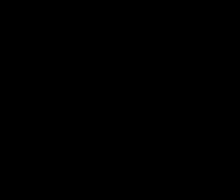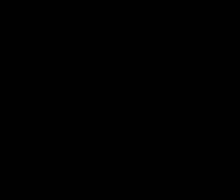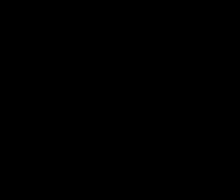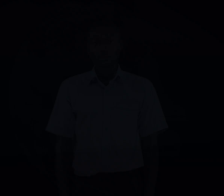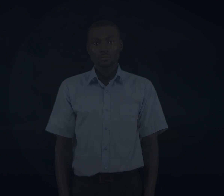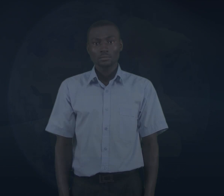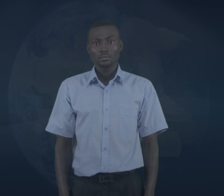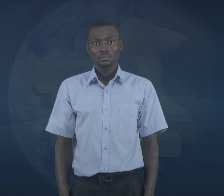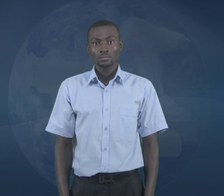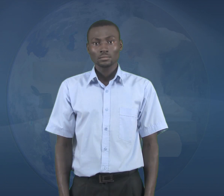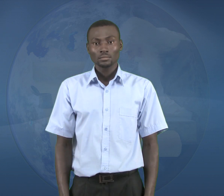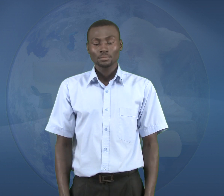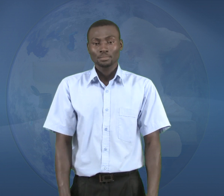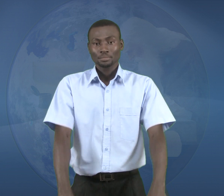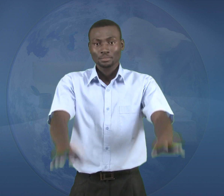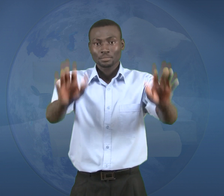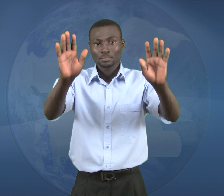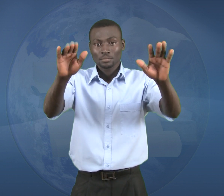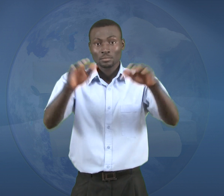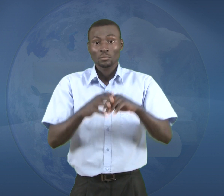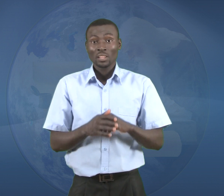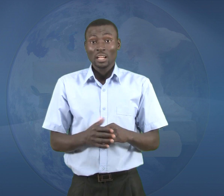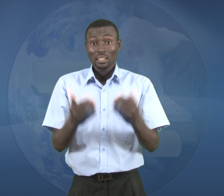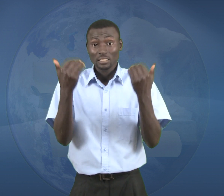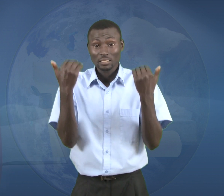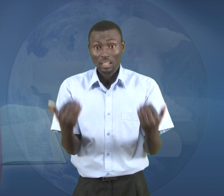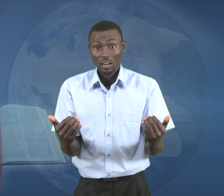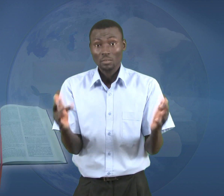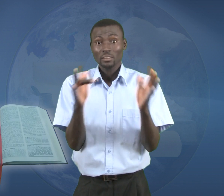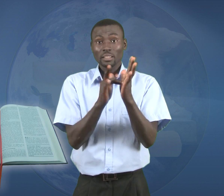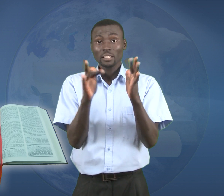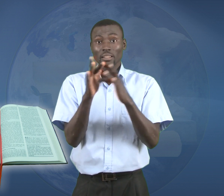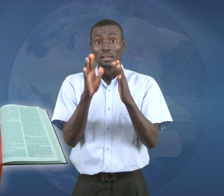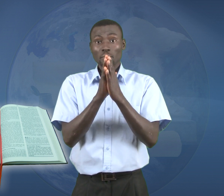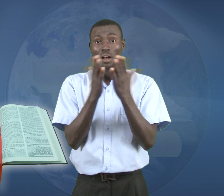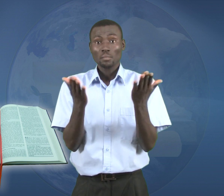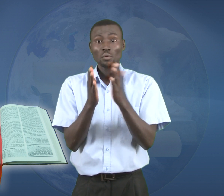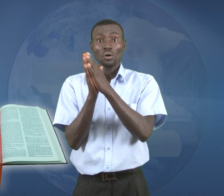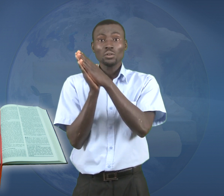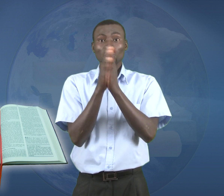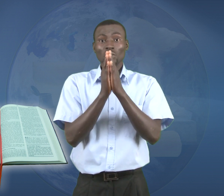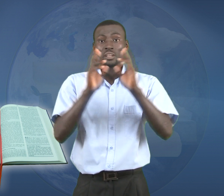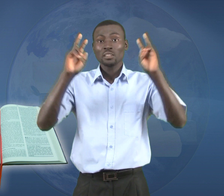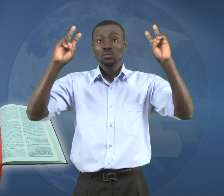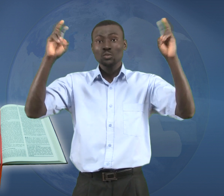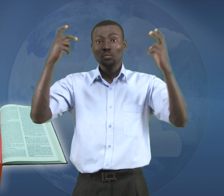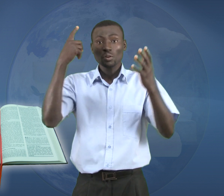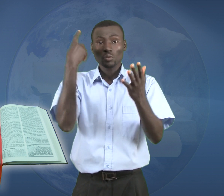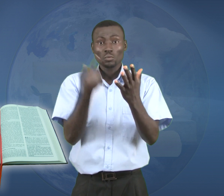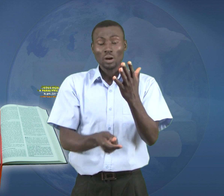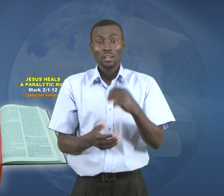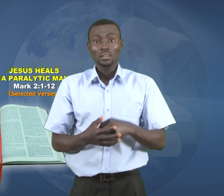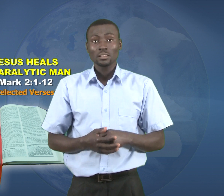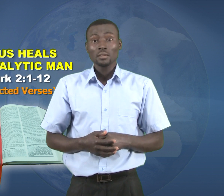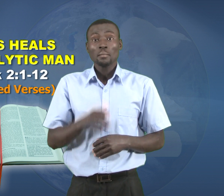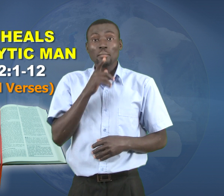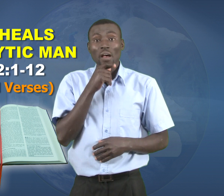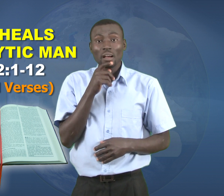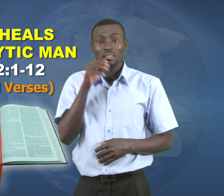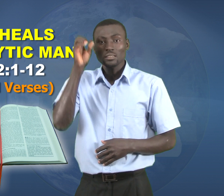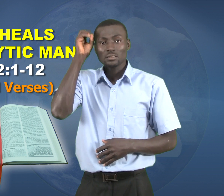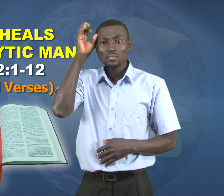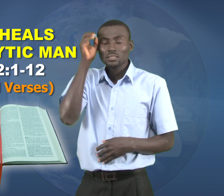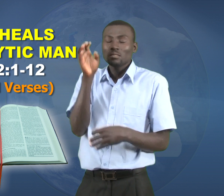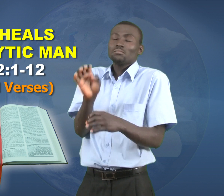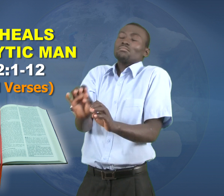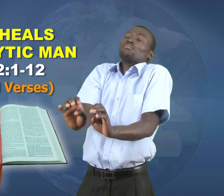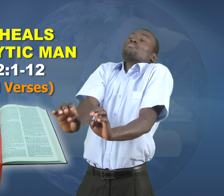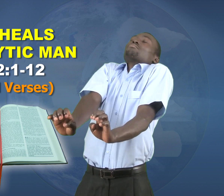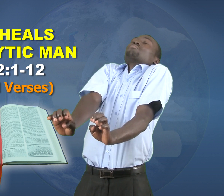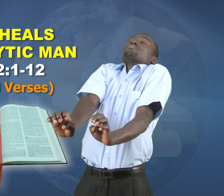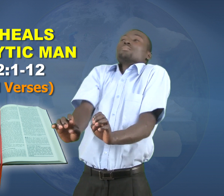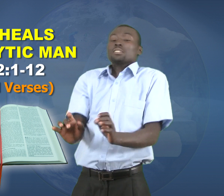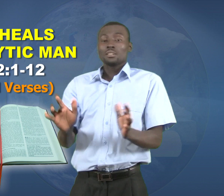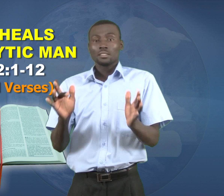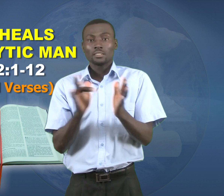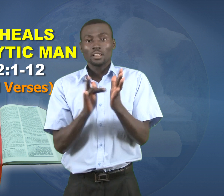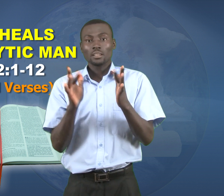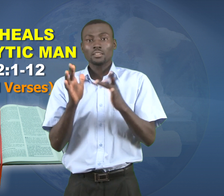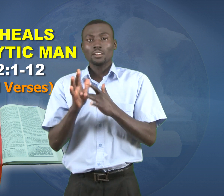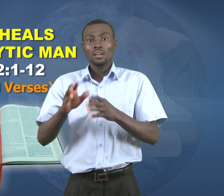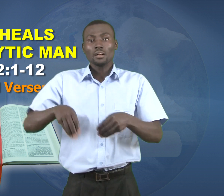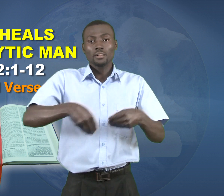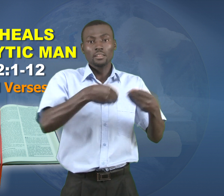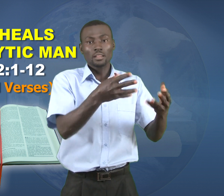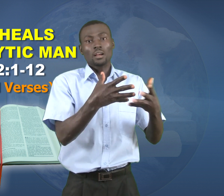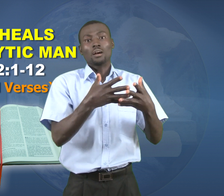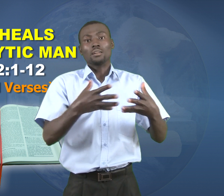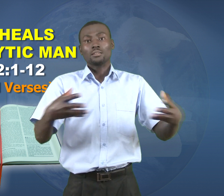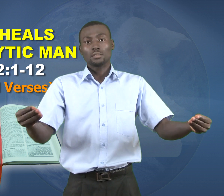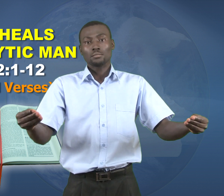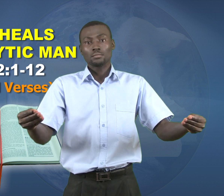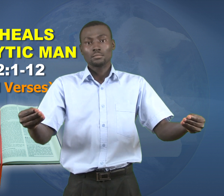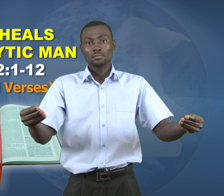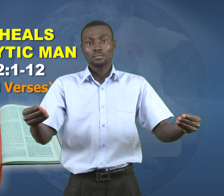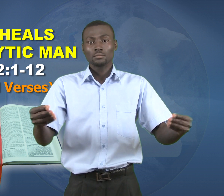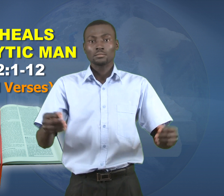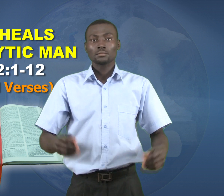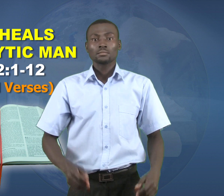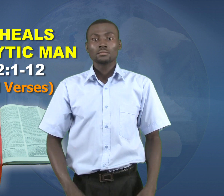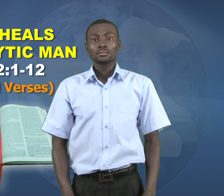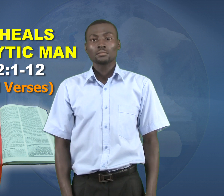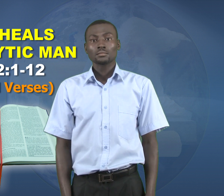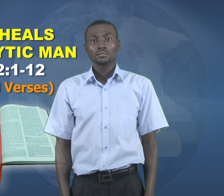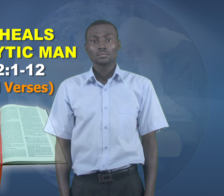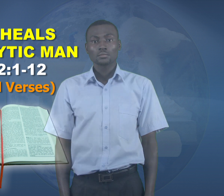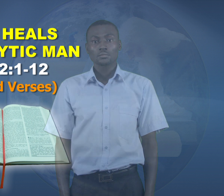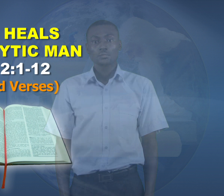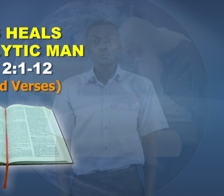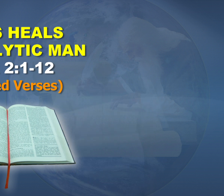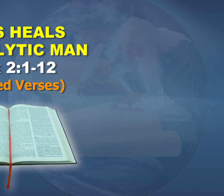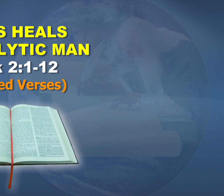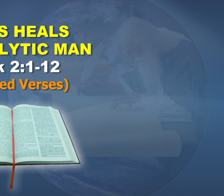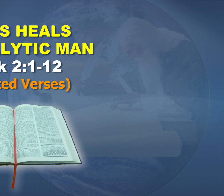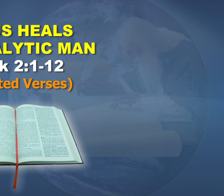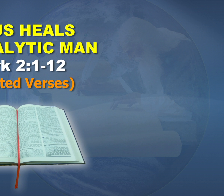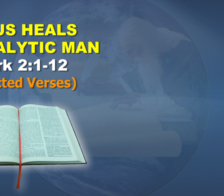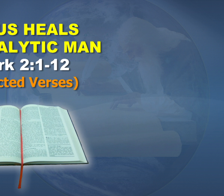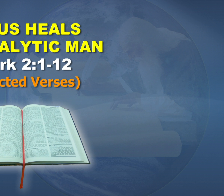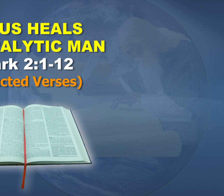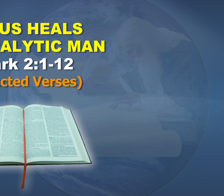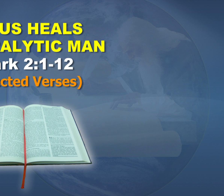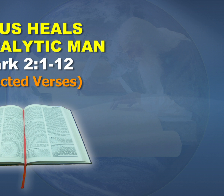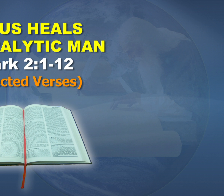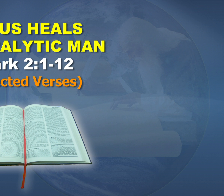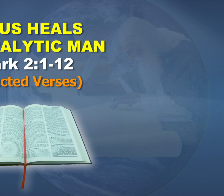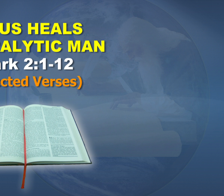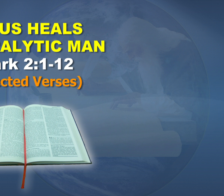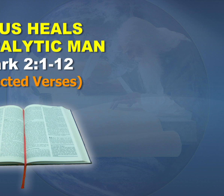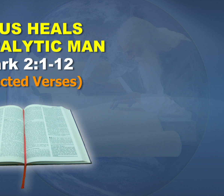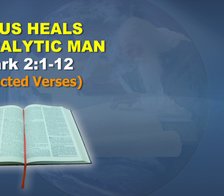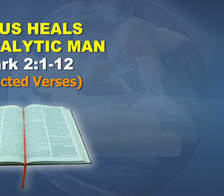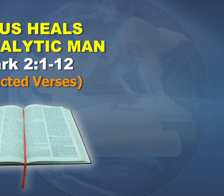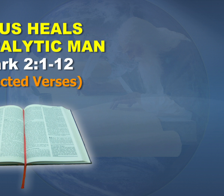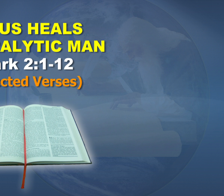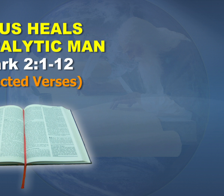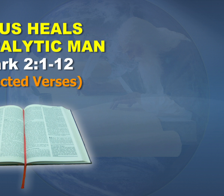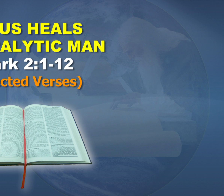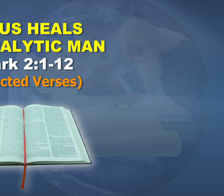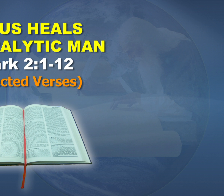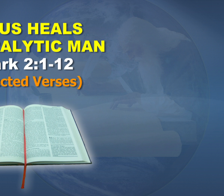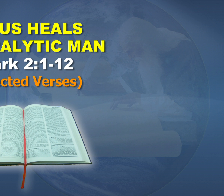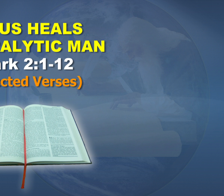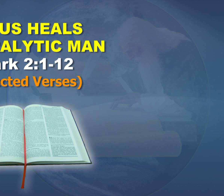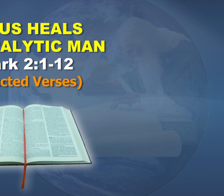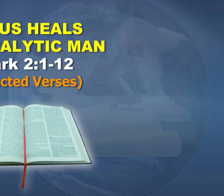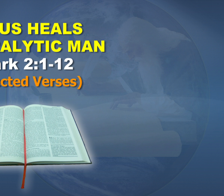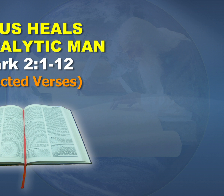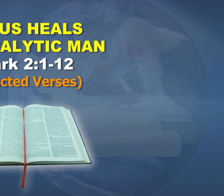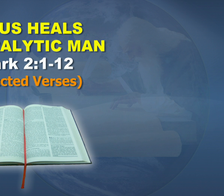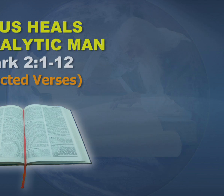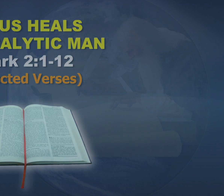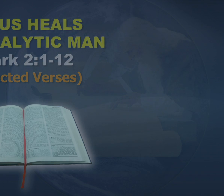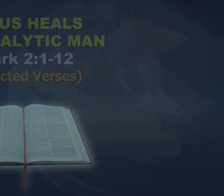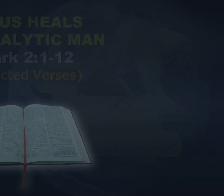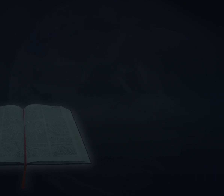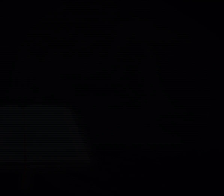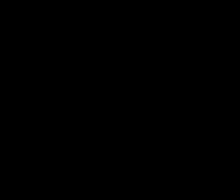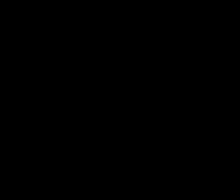Jesus heals a paralytic man